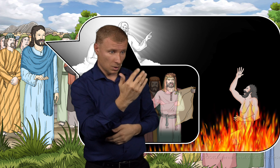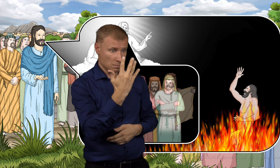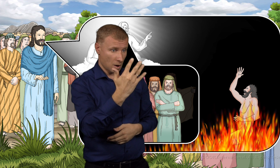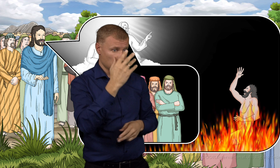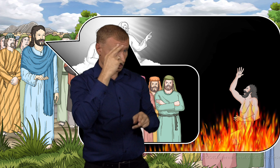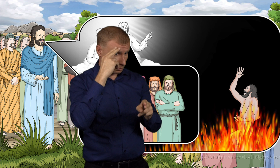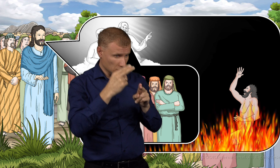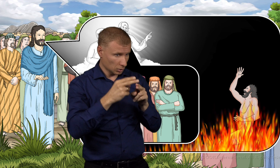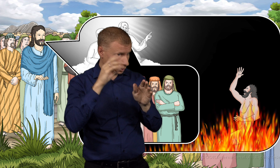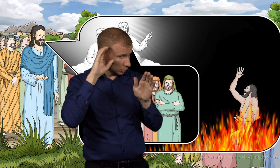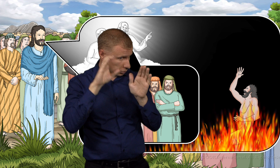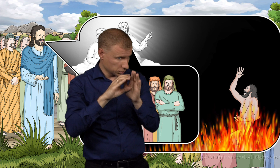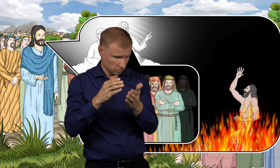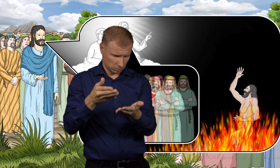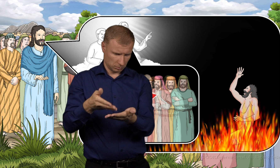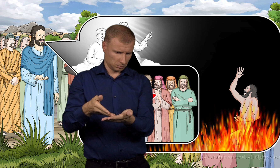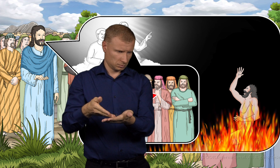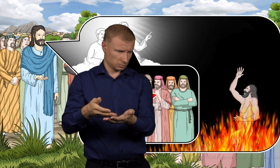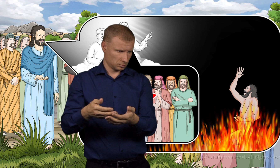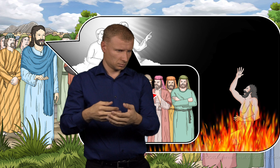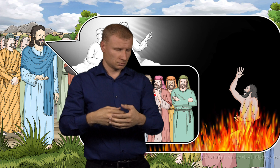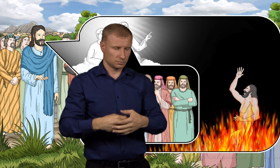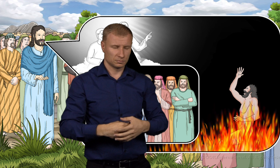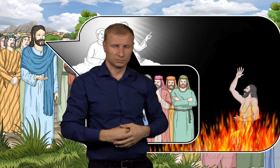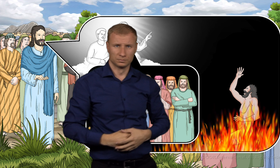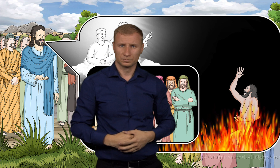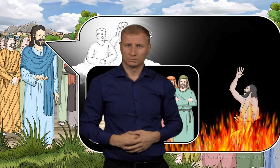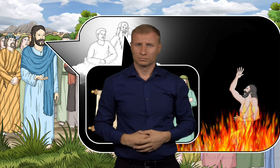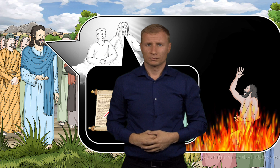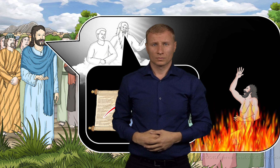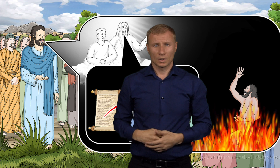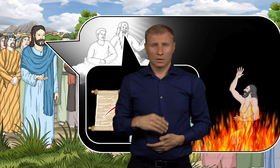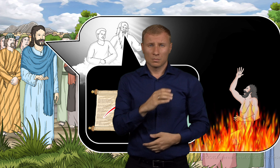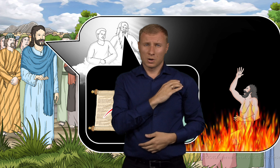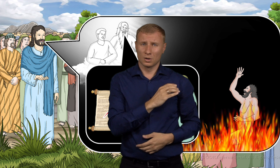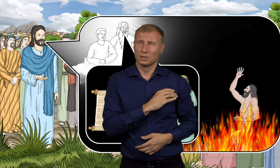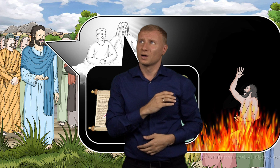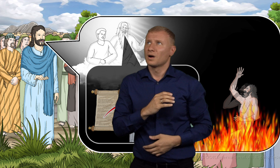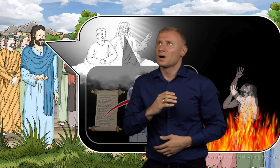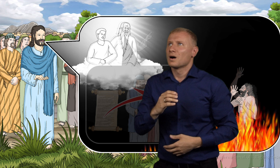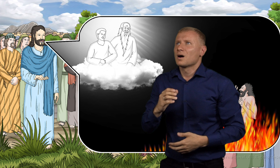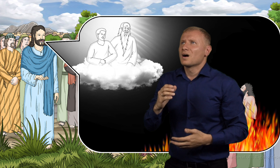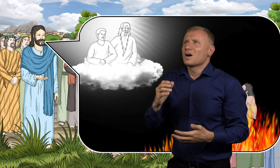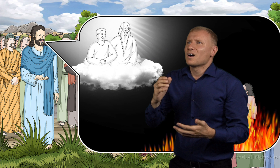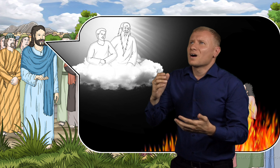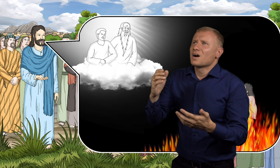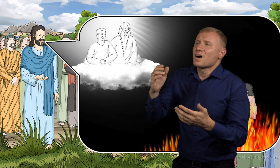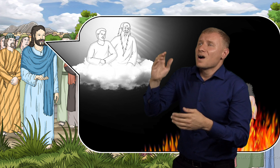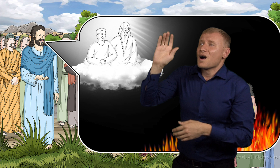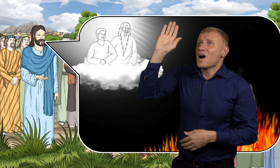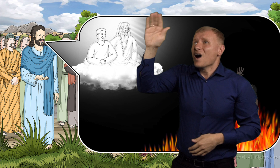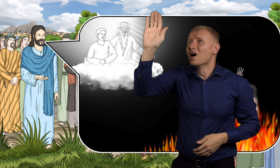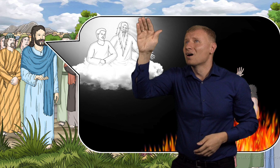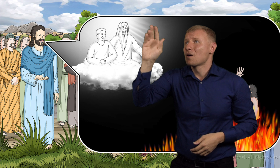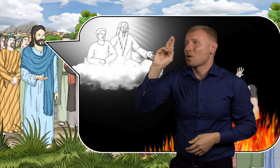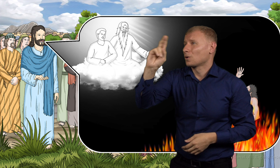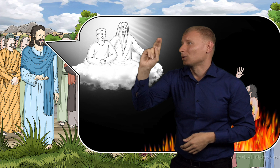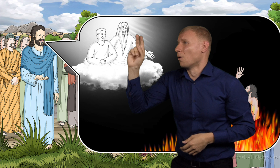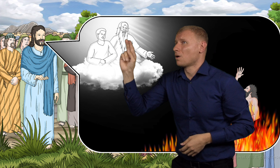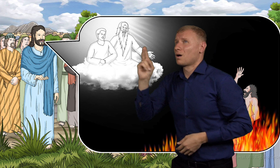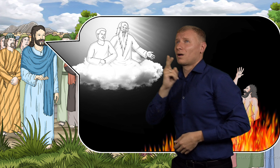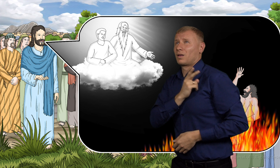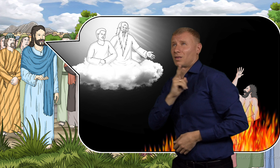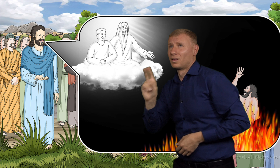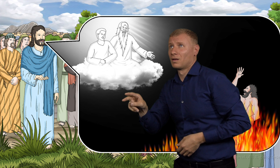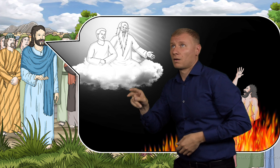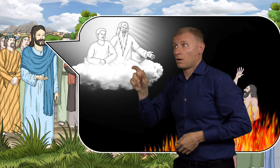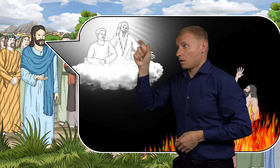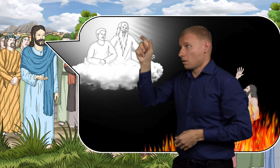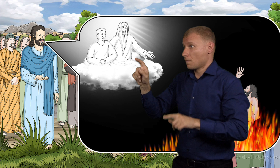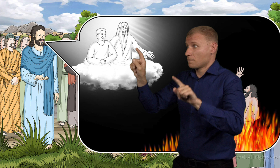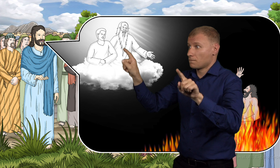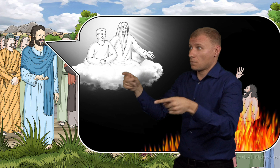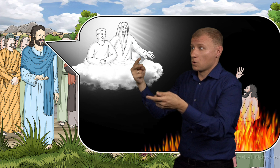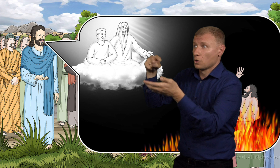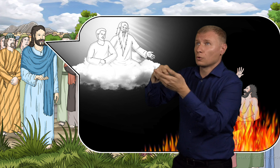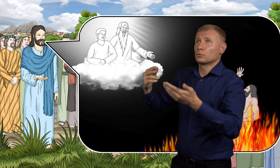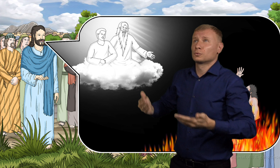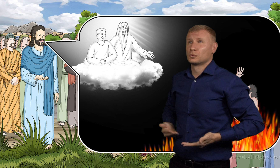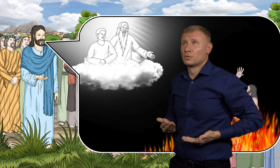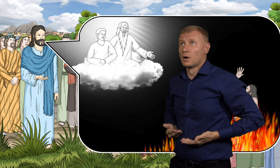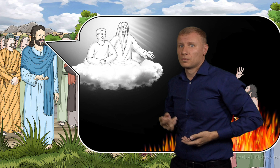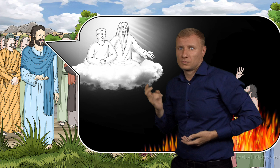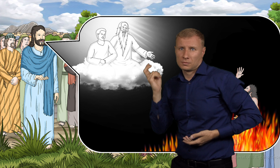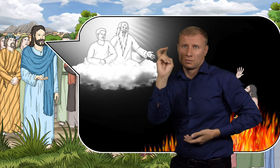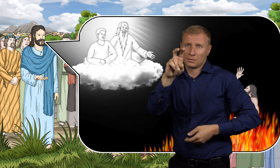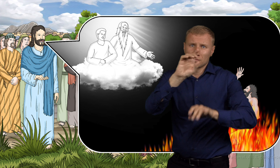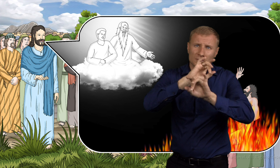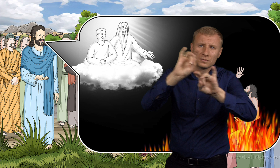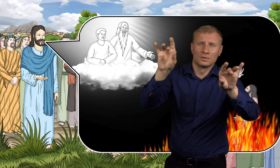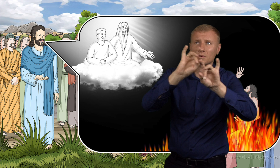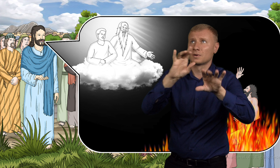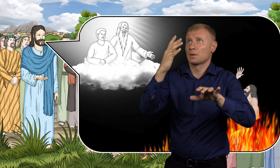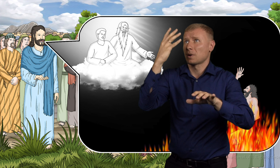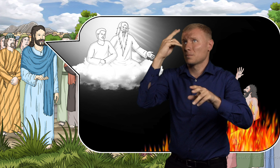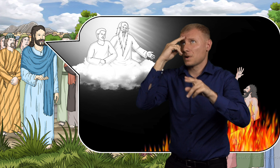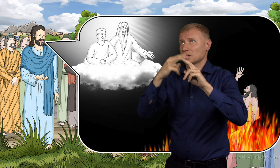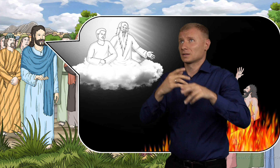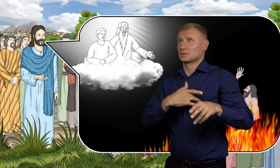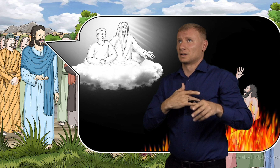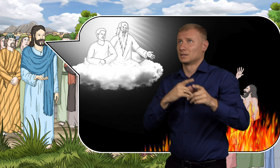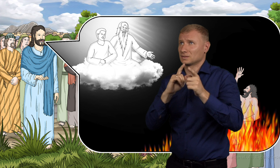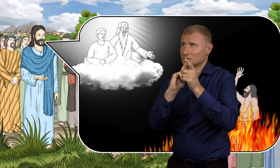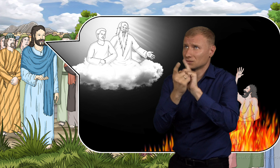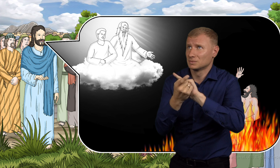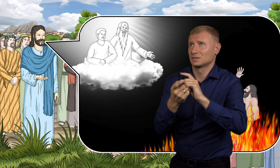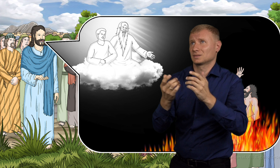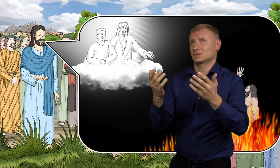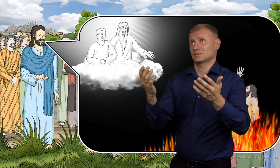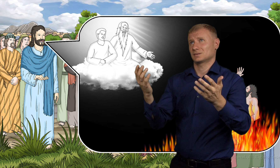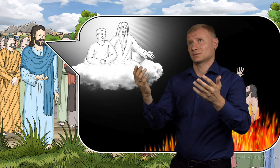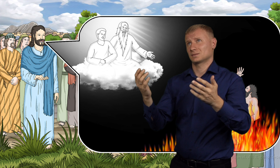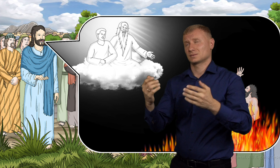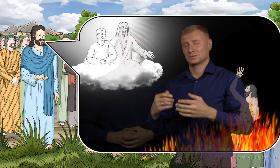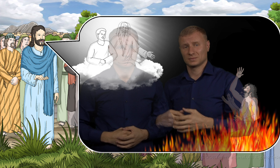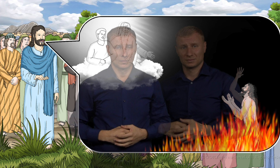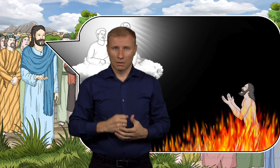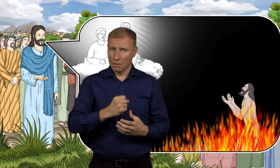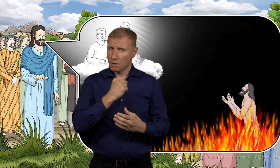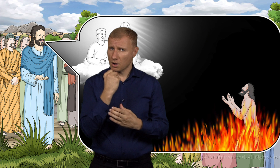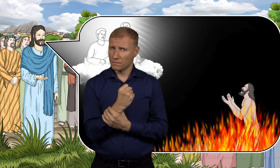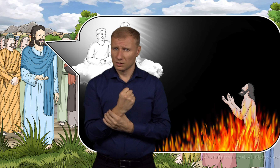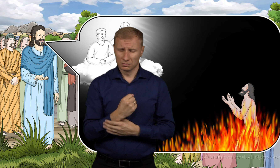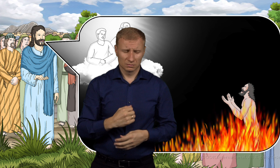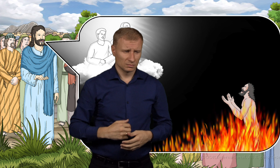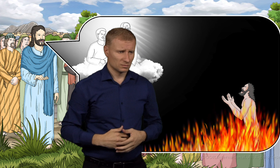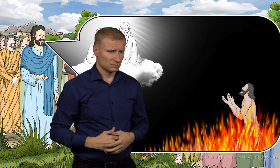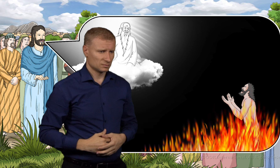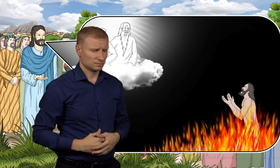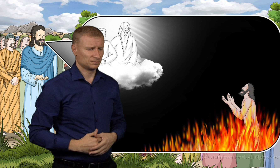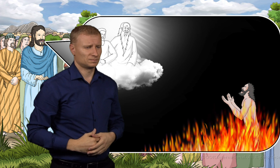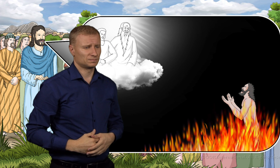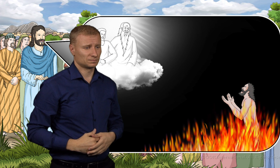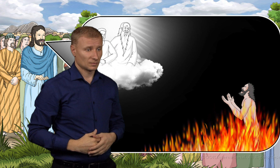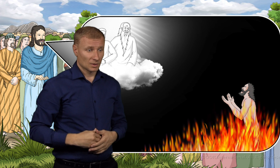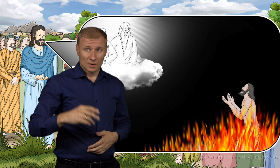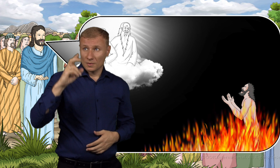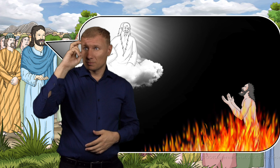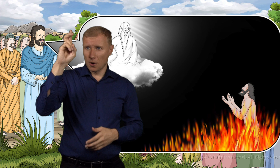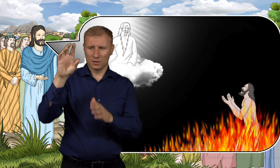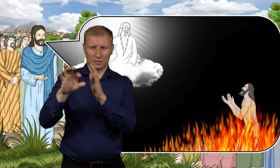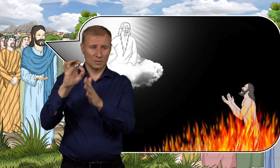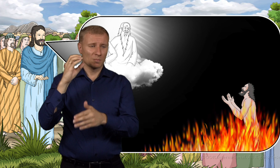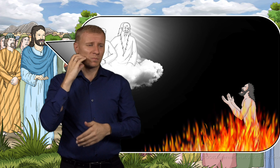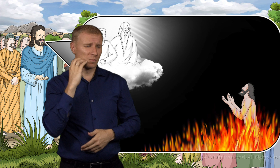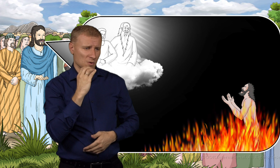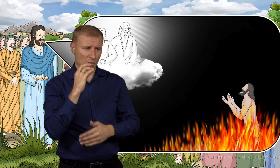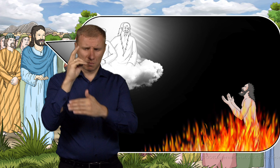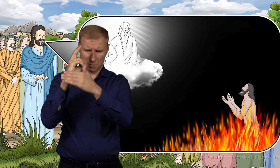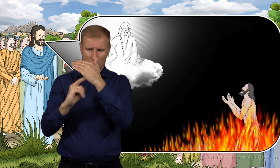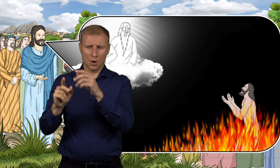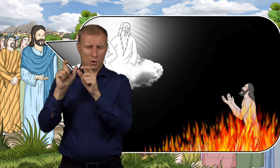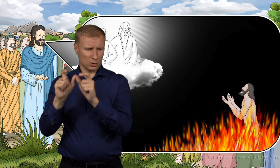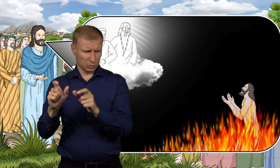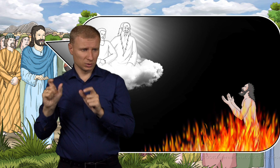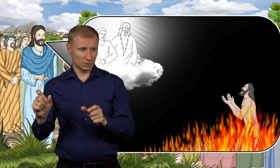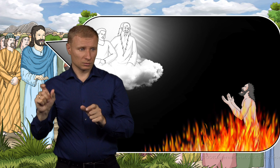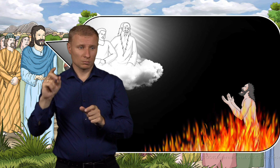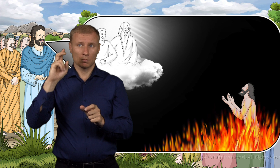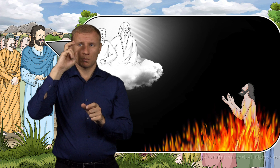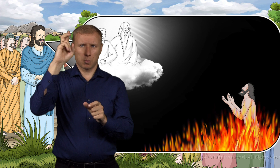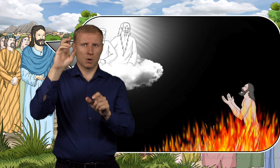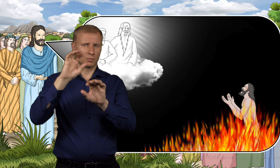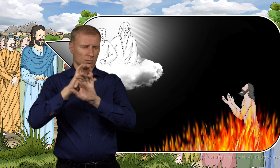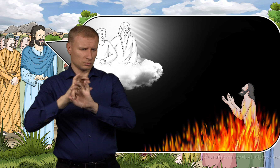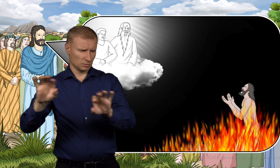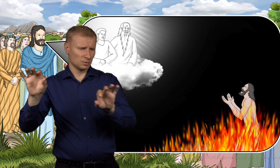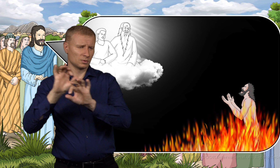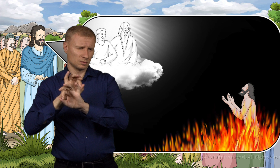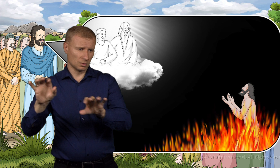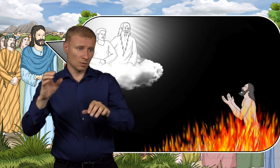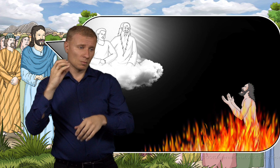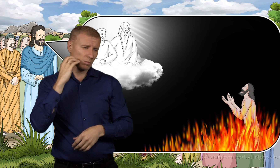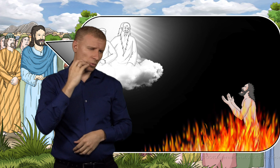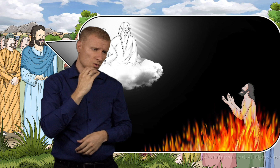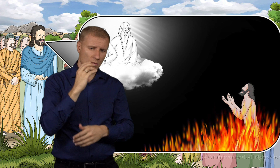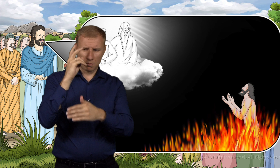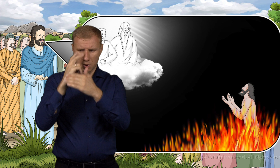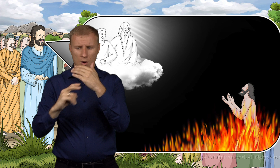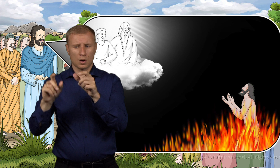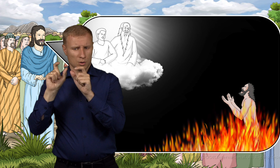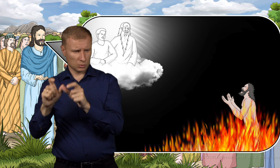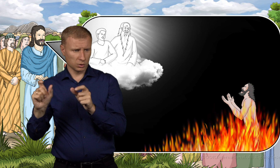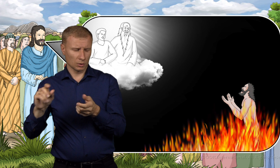‘No, father Abraham,’ he said, ‘but if someone is sent to them from the dead, they will repent.’